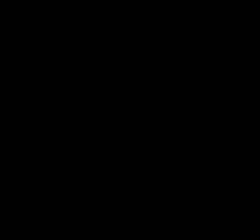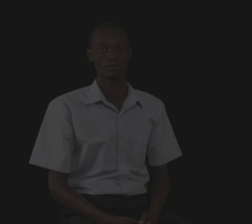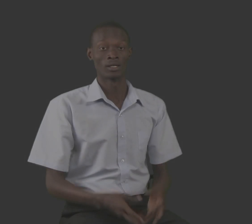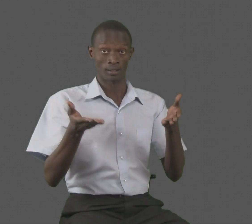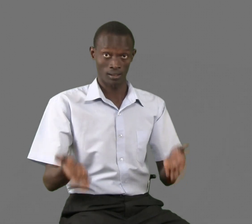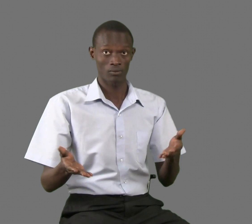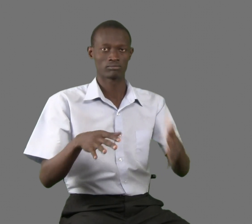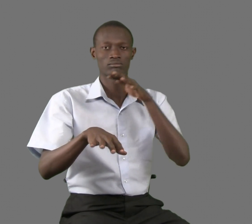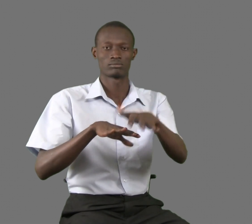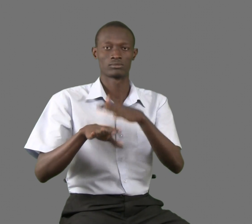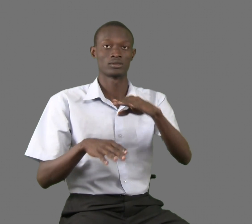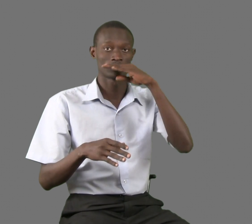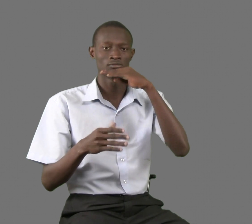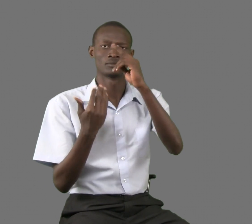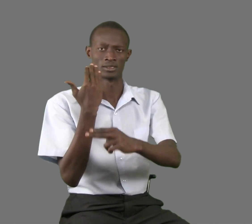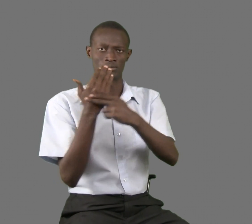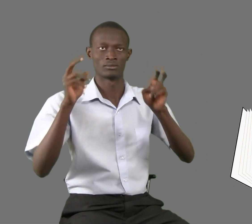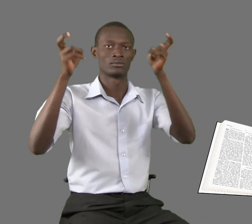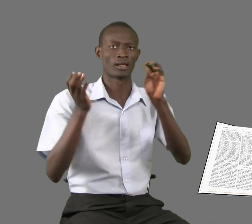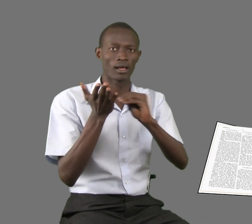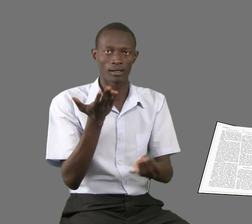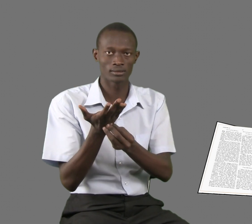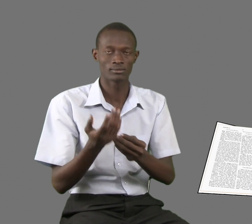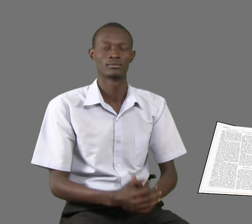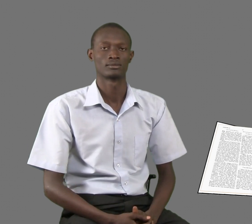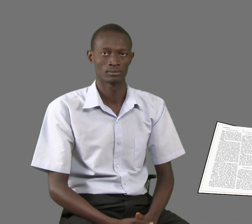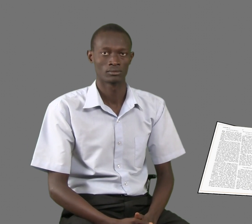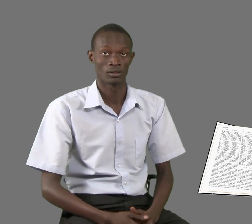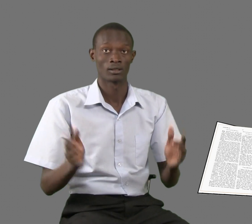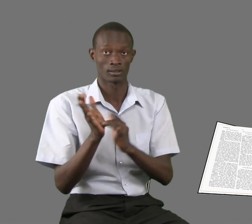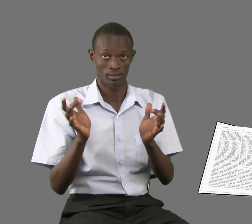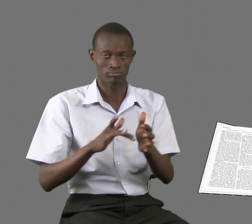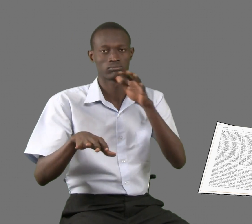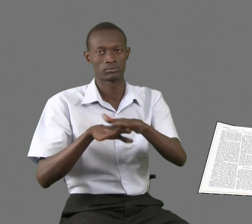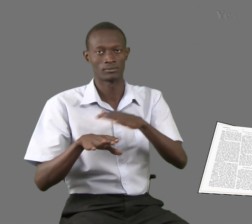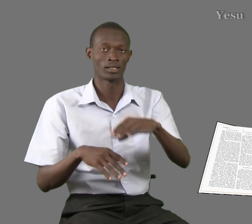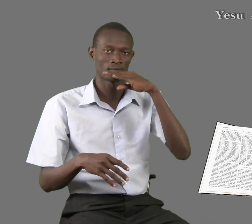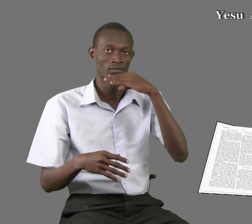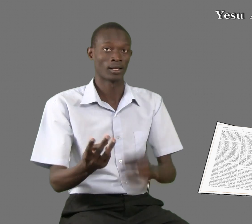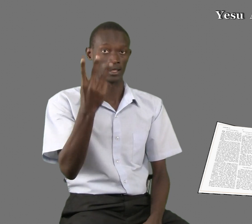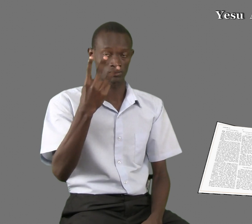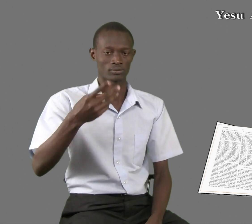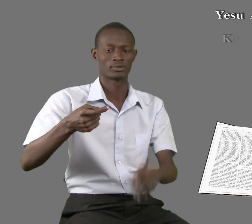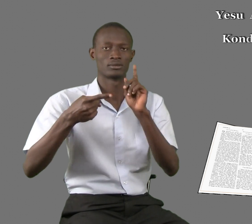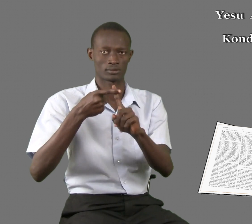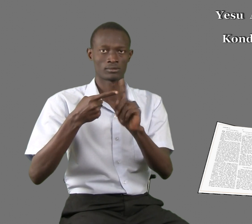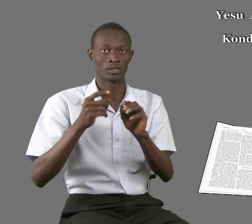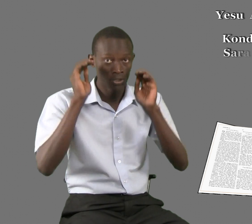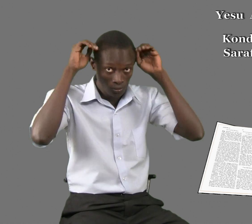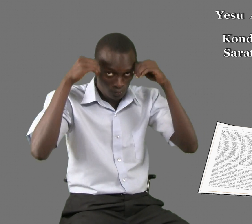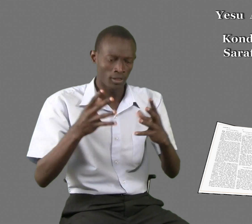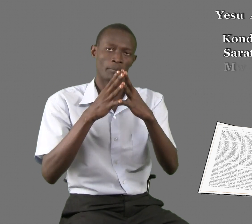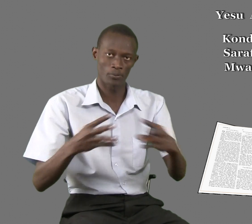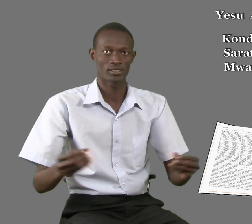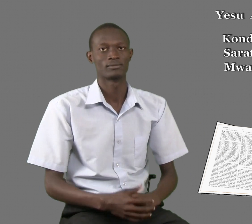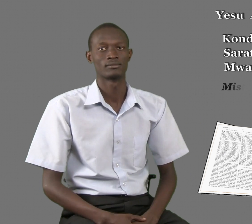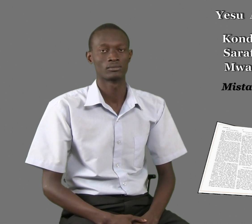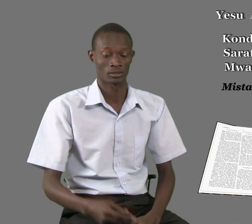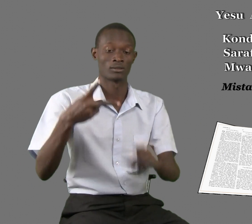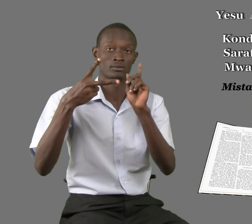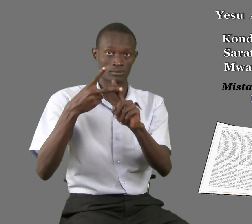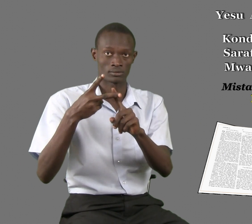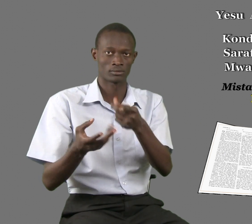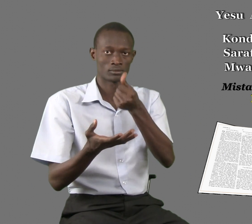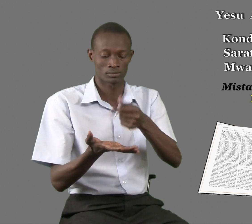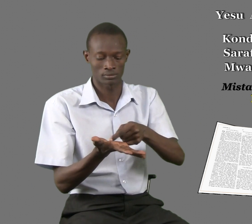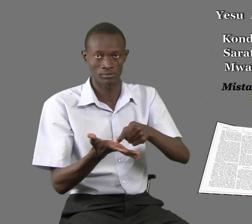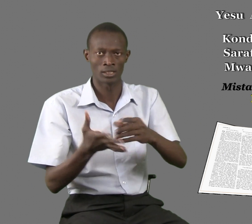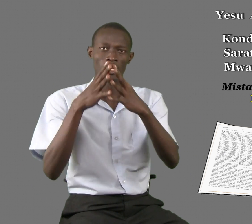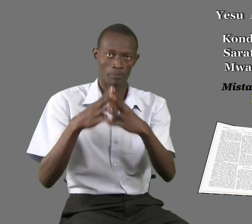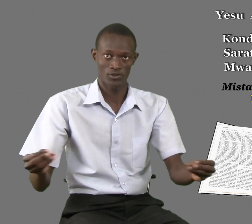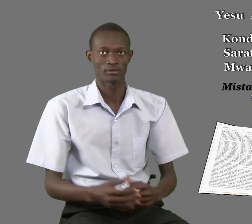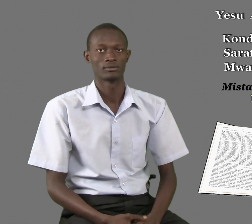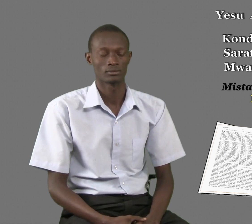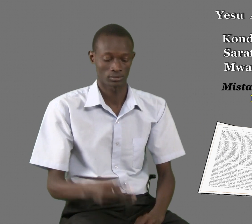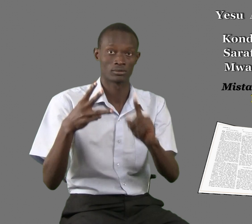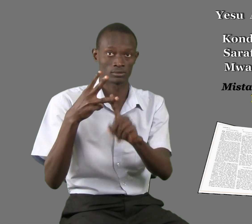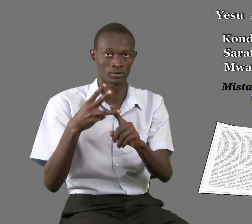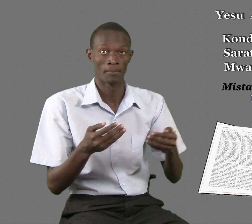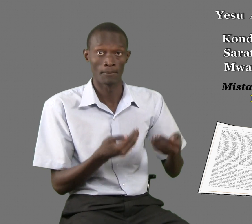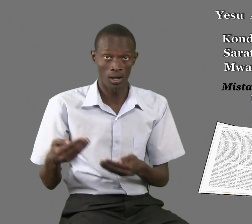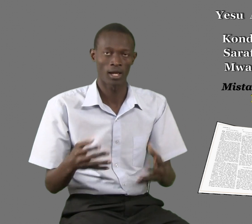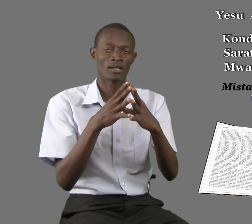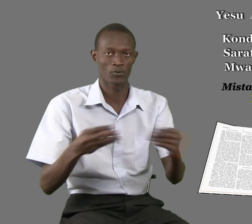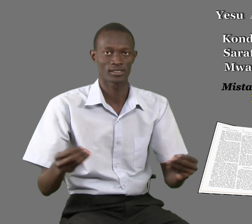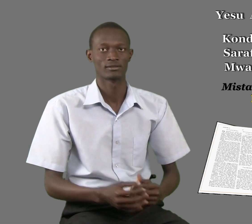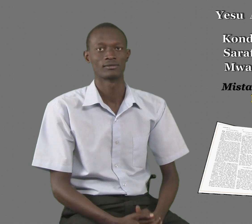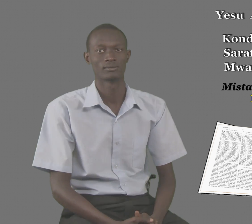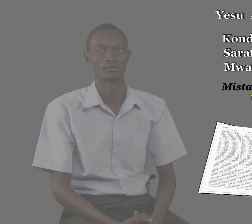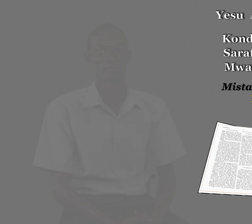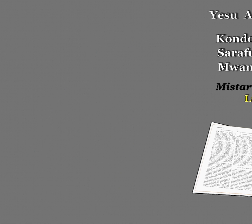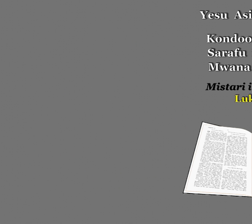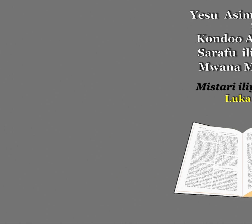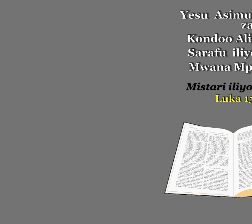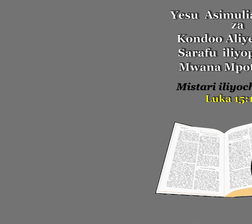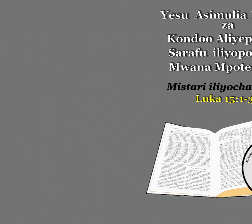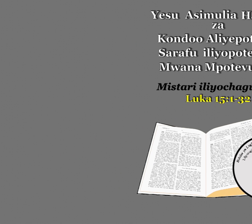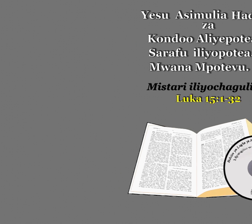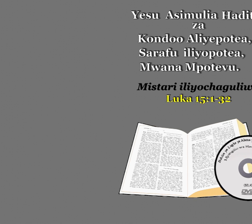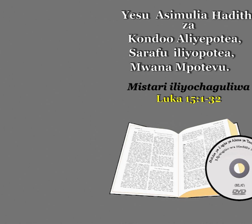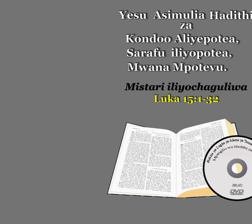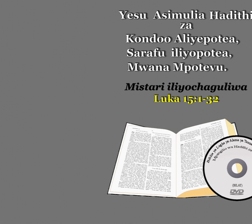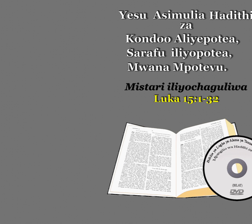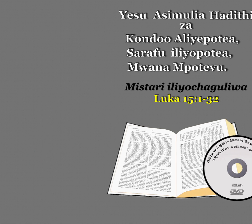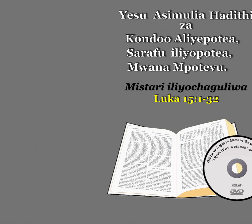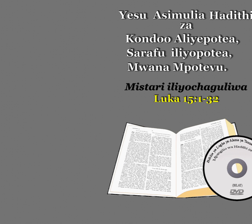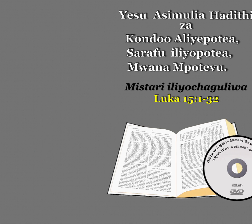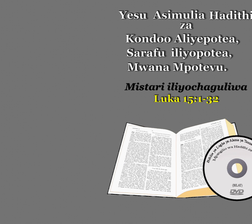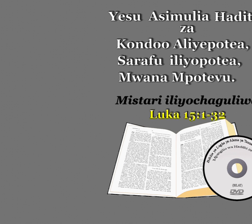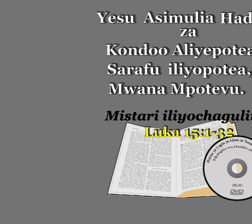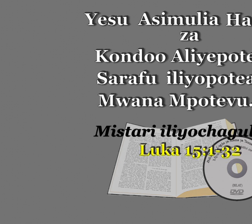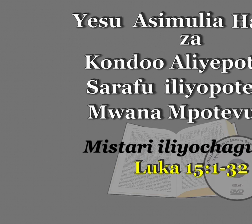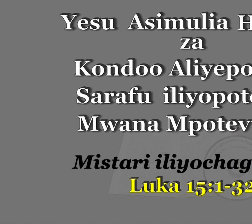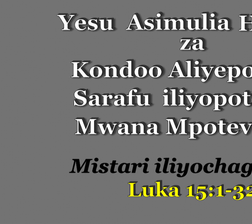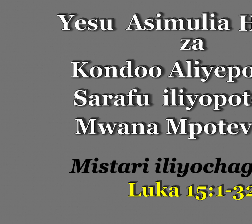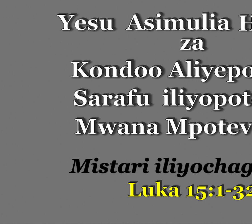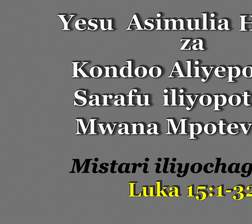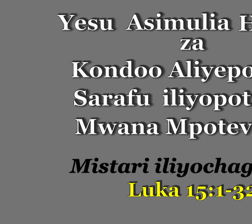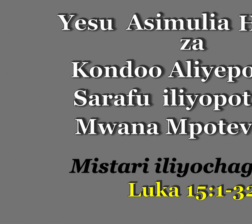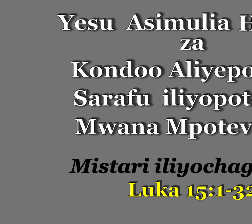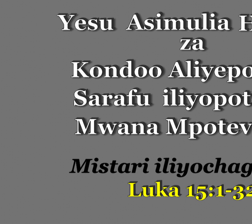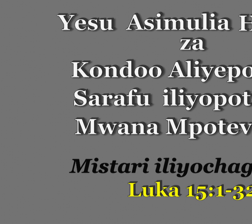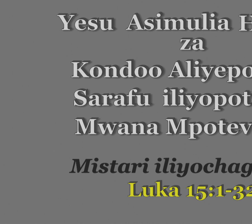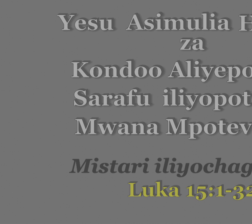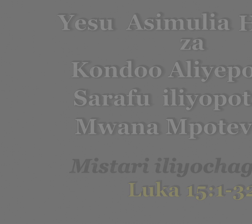Jesus tells the stories of a lost sheep, coin and son